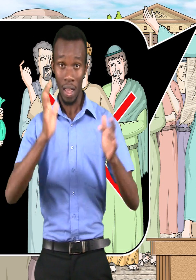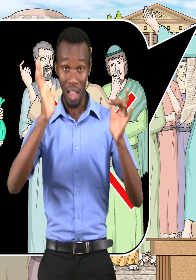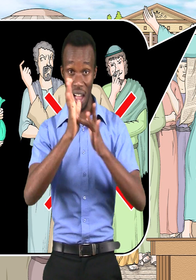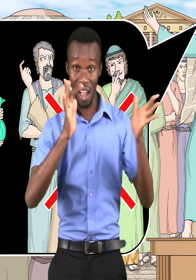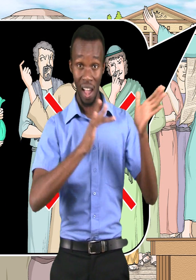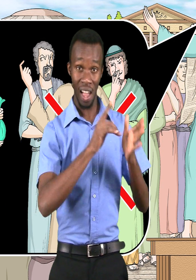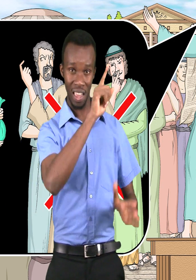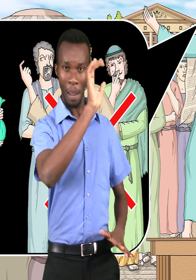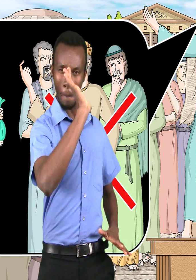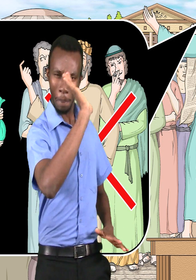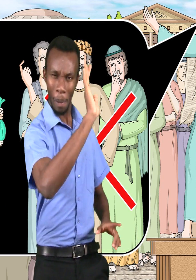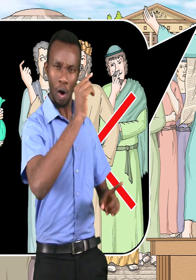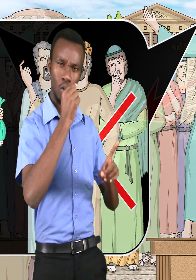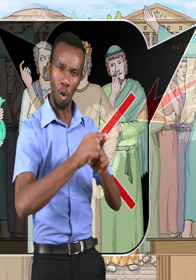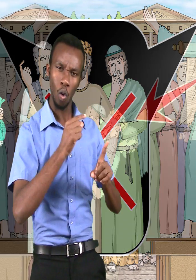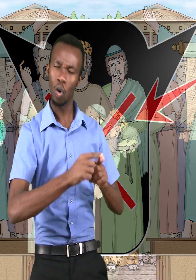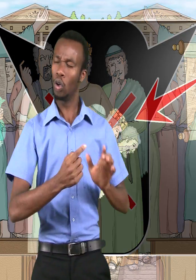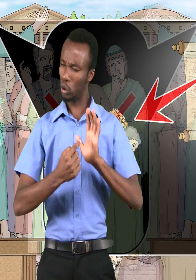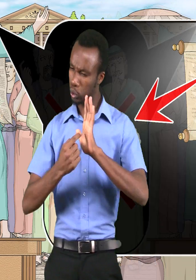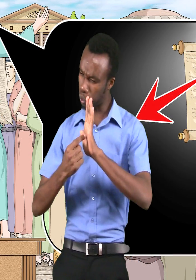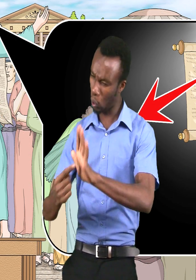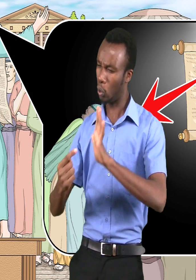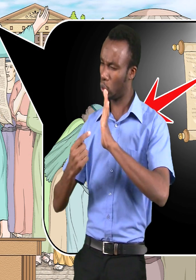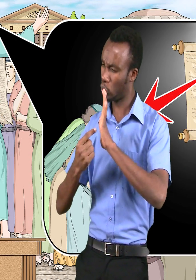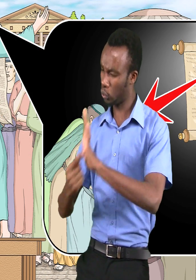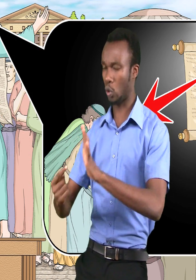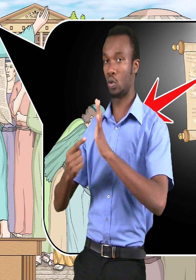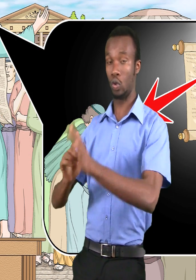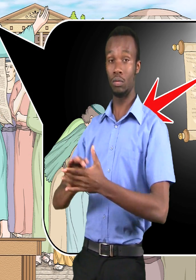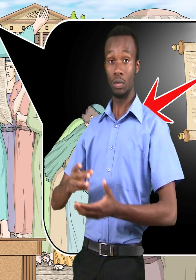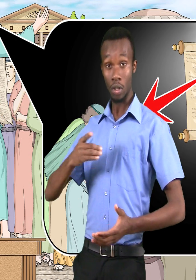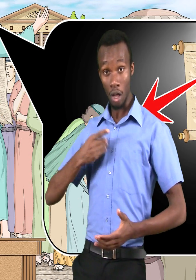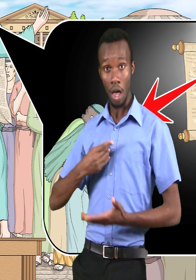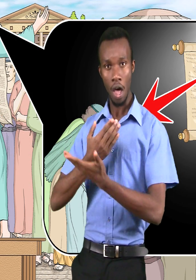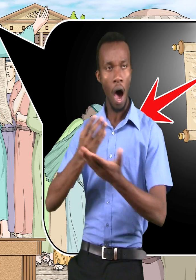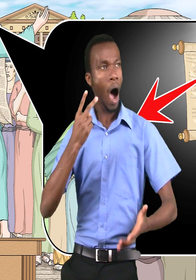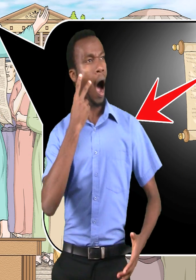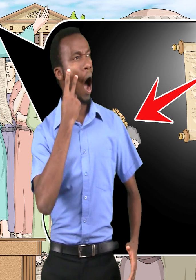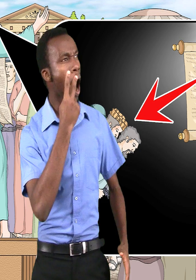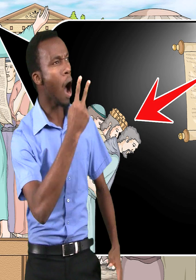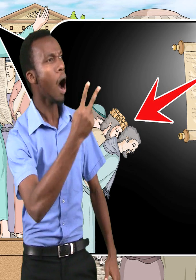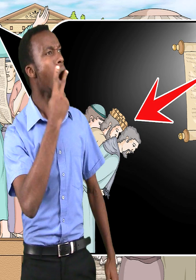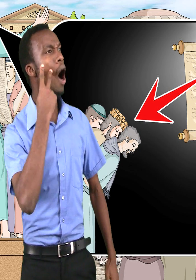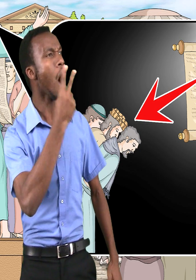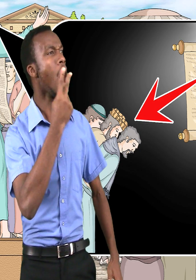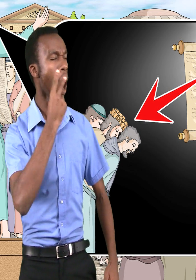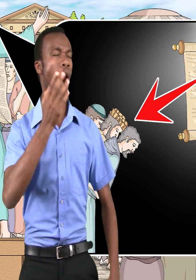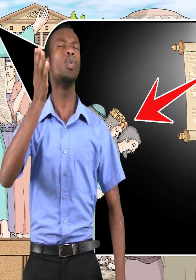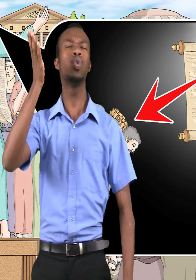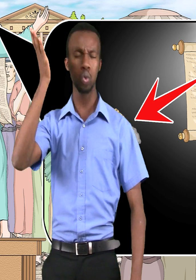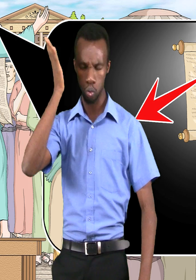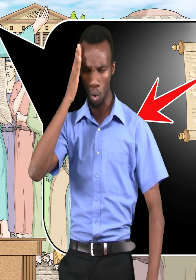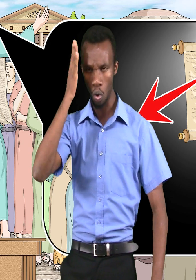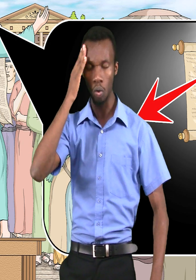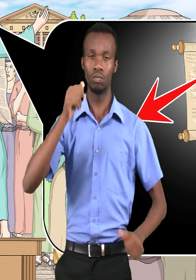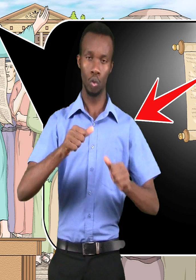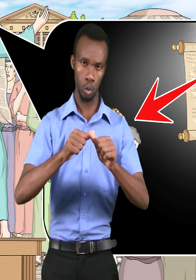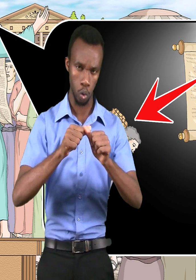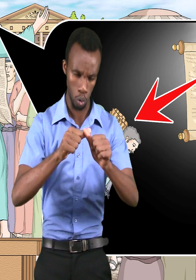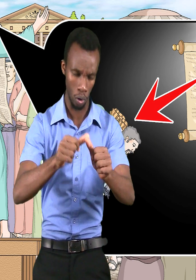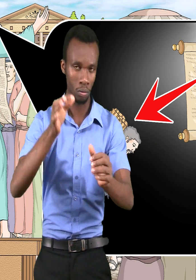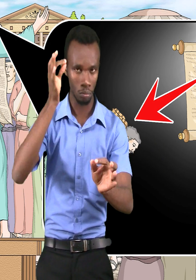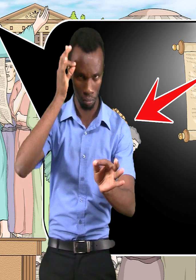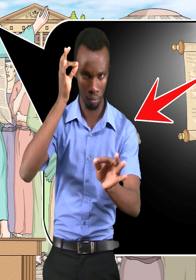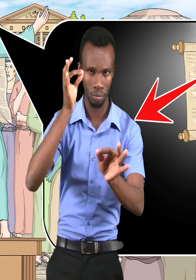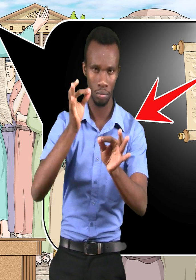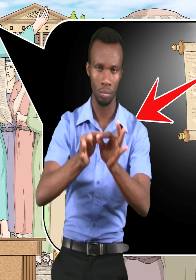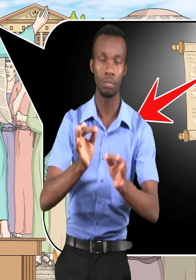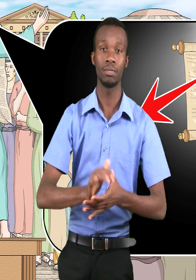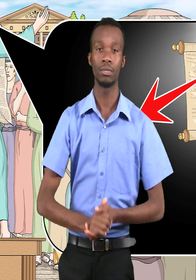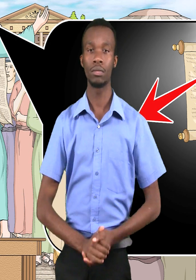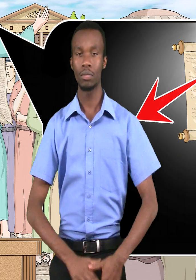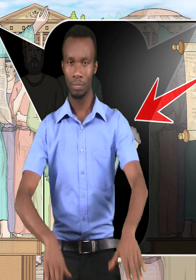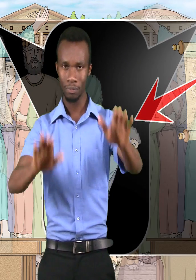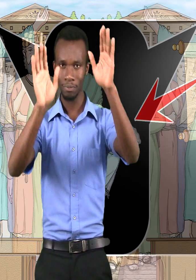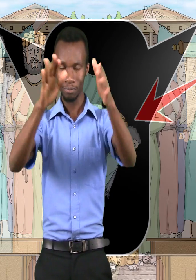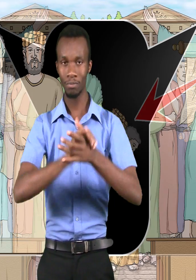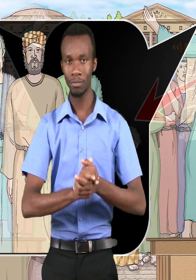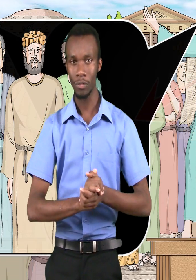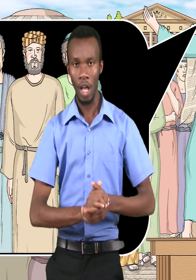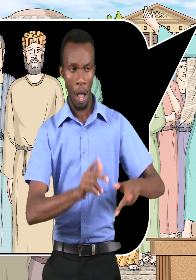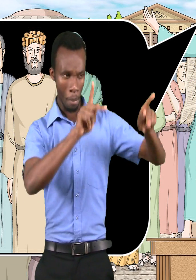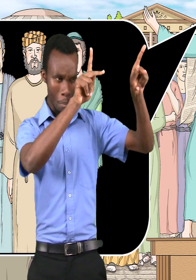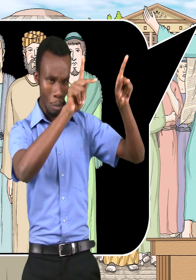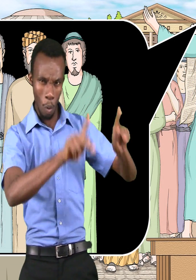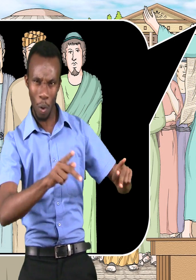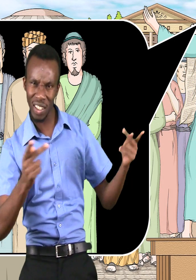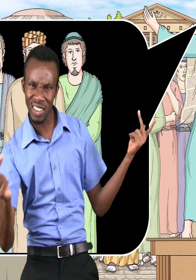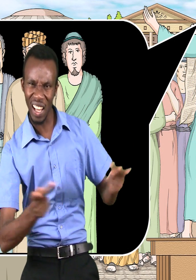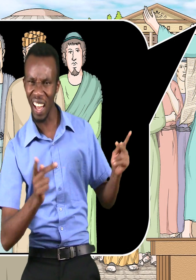They must hold to the mystery of the faith with a clear conscience.